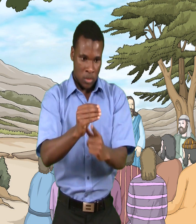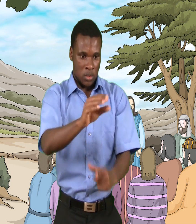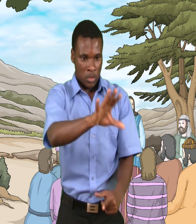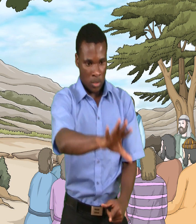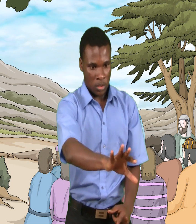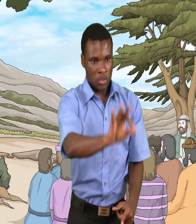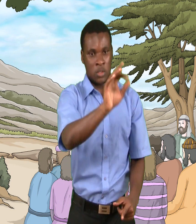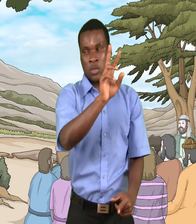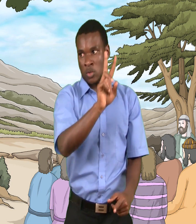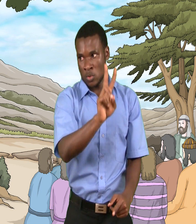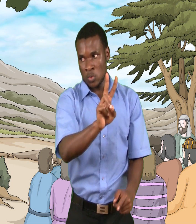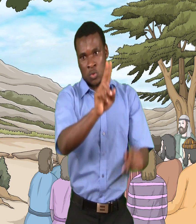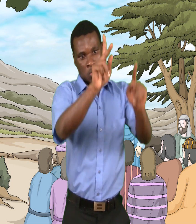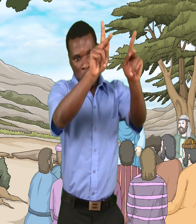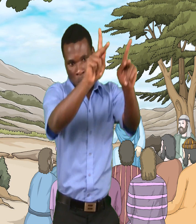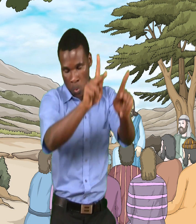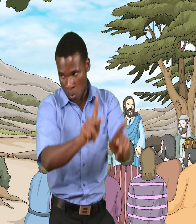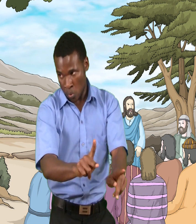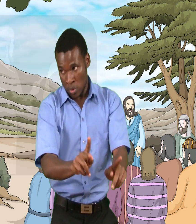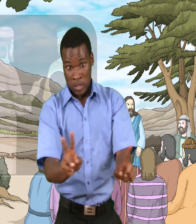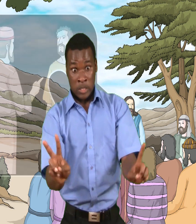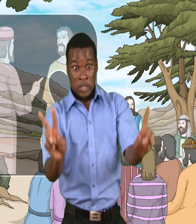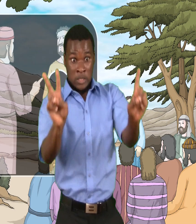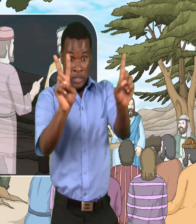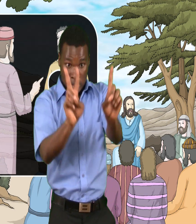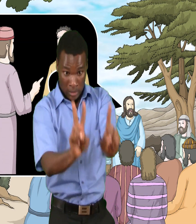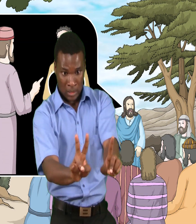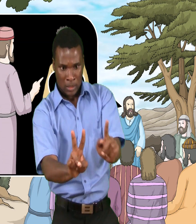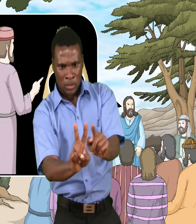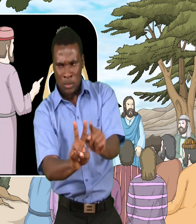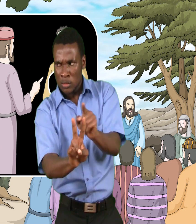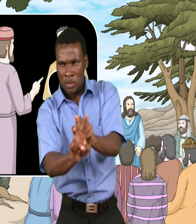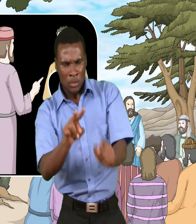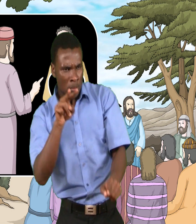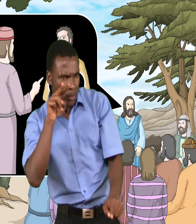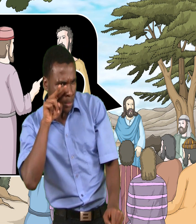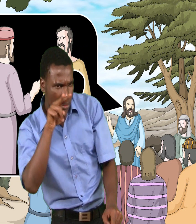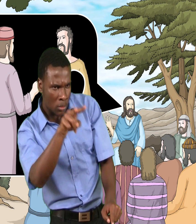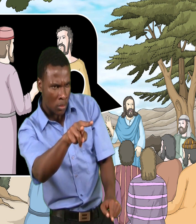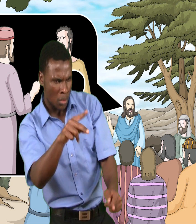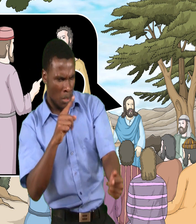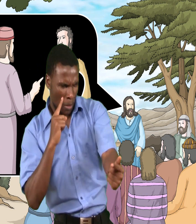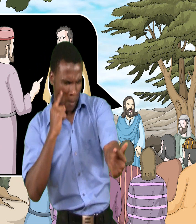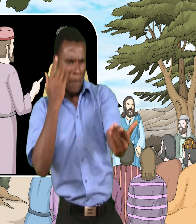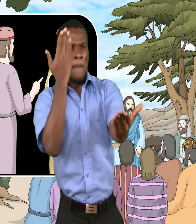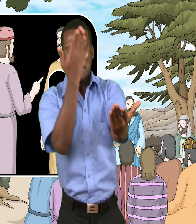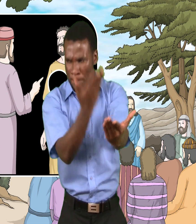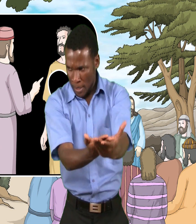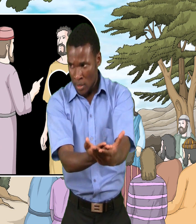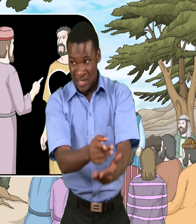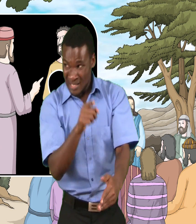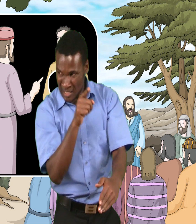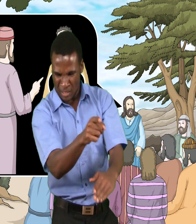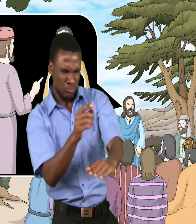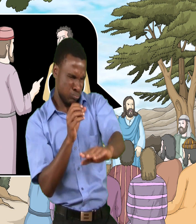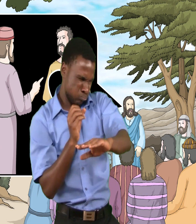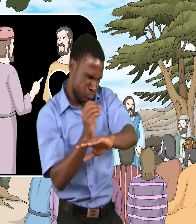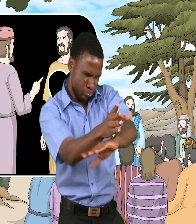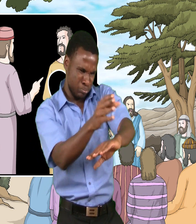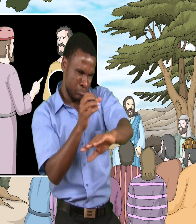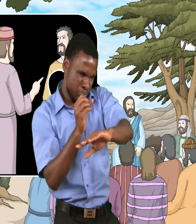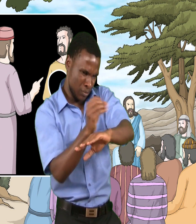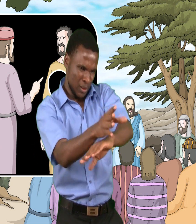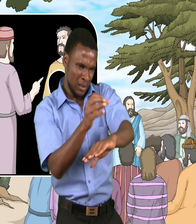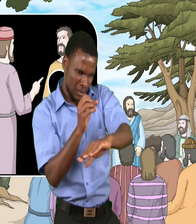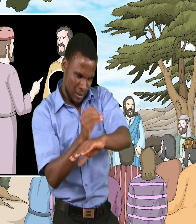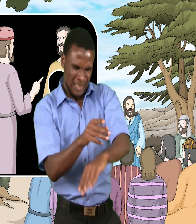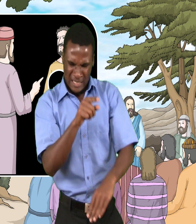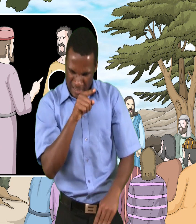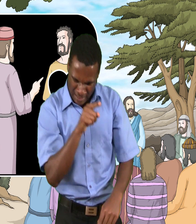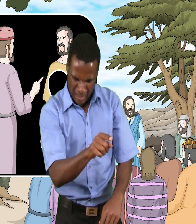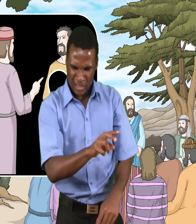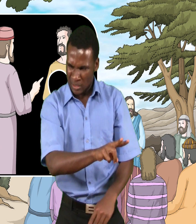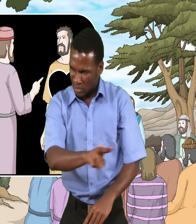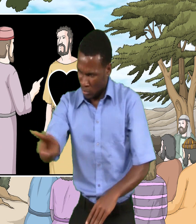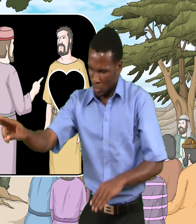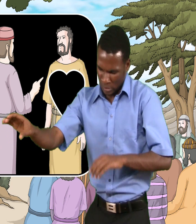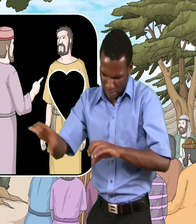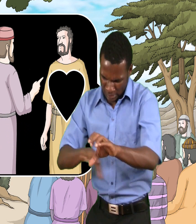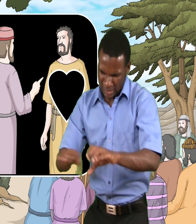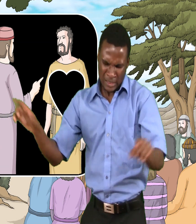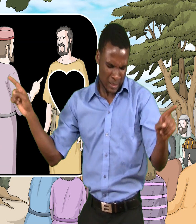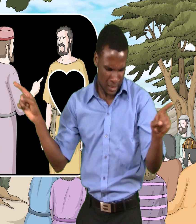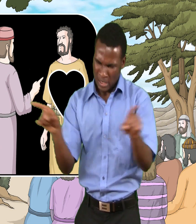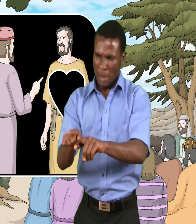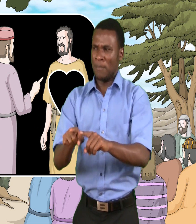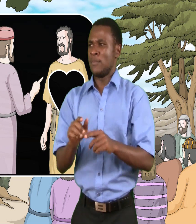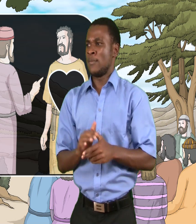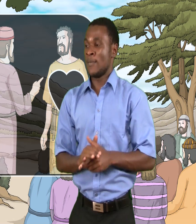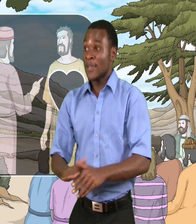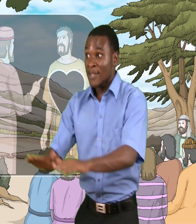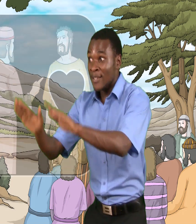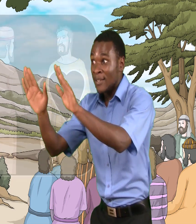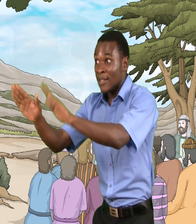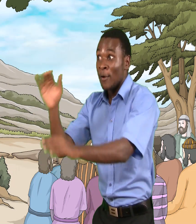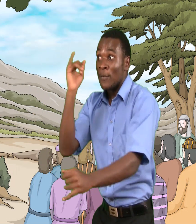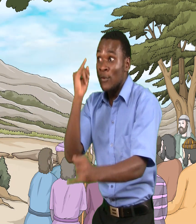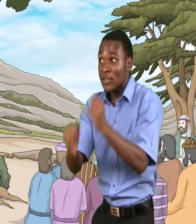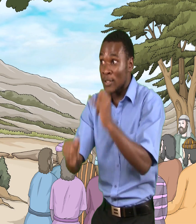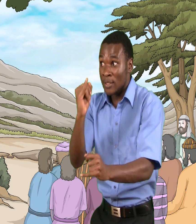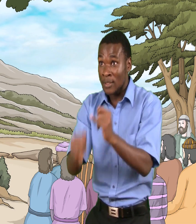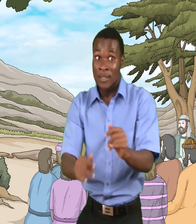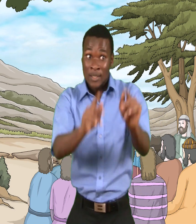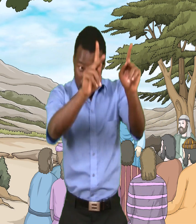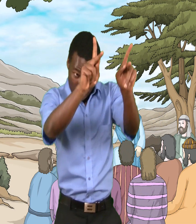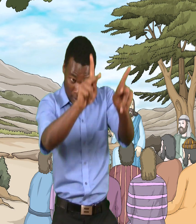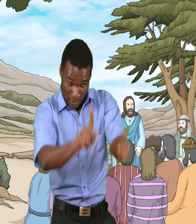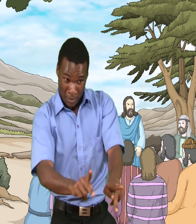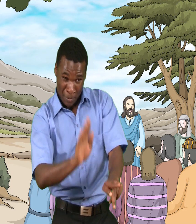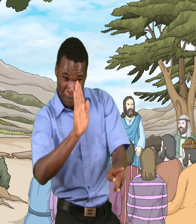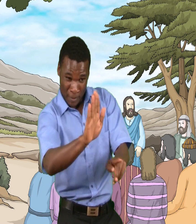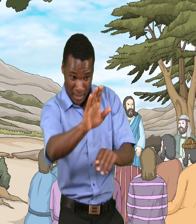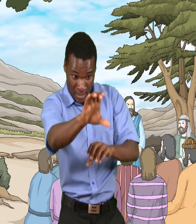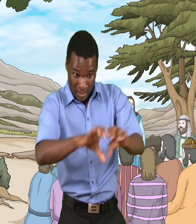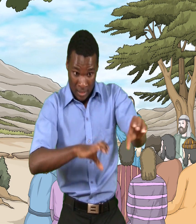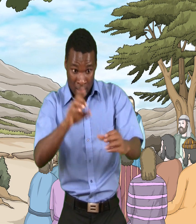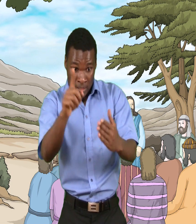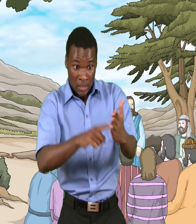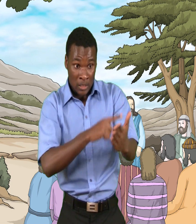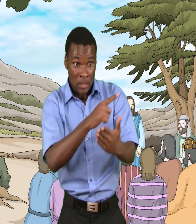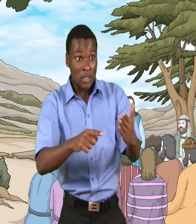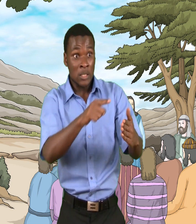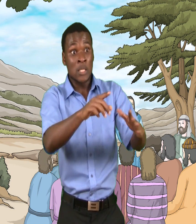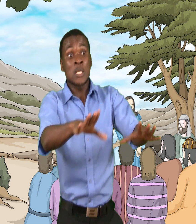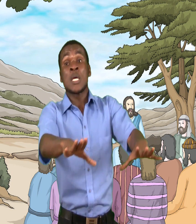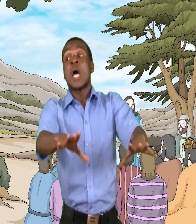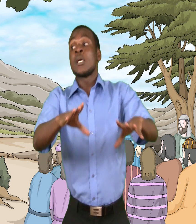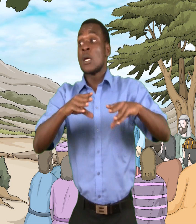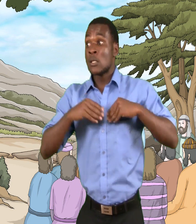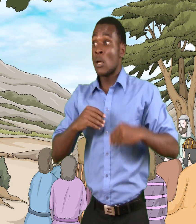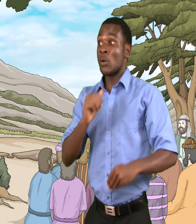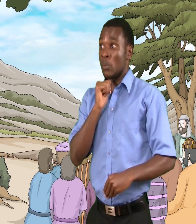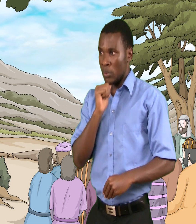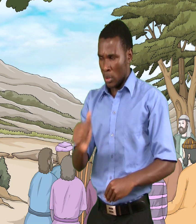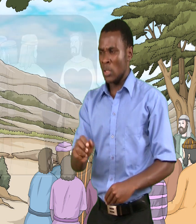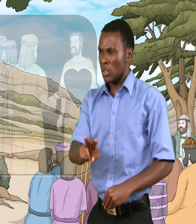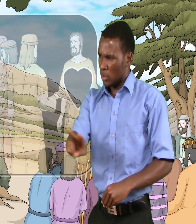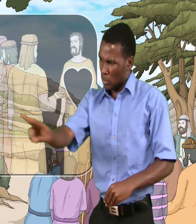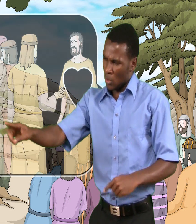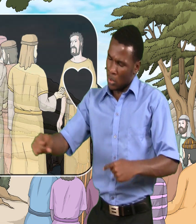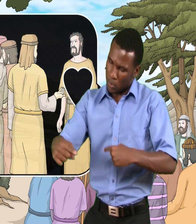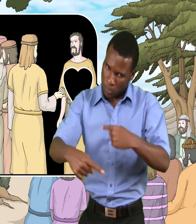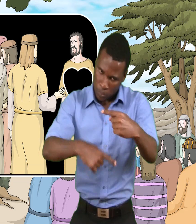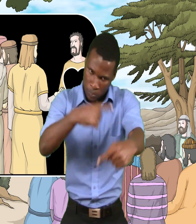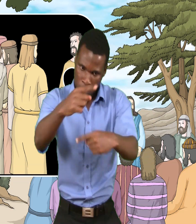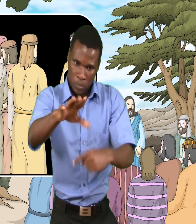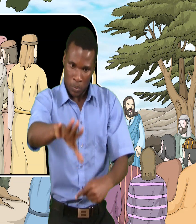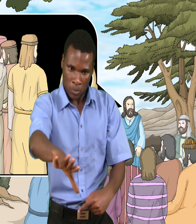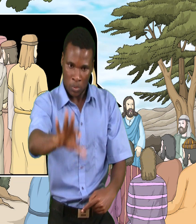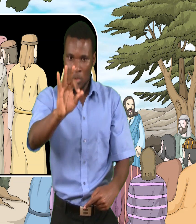But if he will not listen, take one or two others along, so that ‘every matter may be established by the testimony of two or three witnesses.’